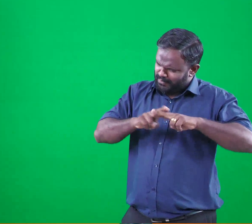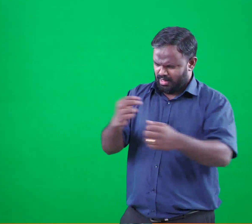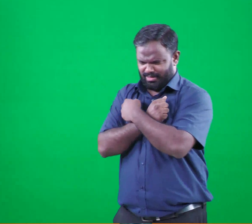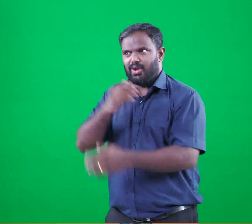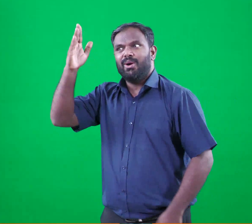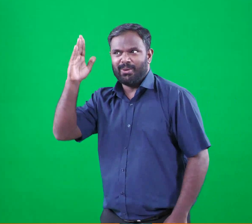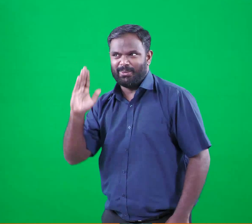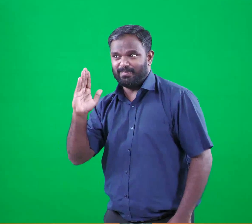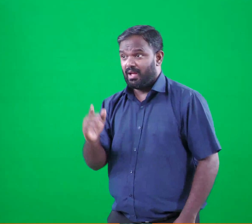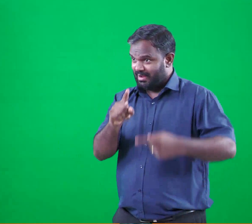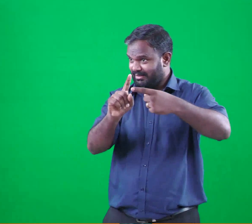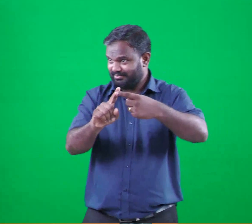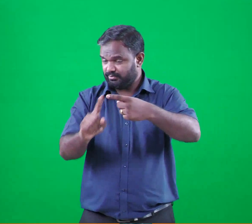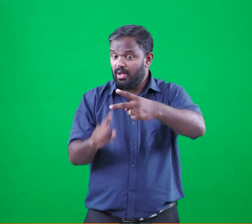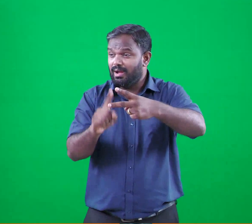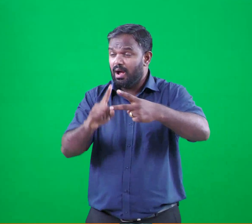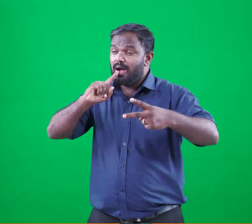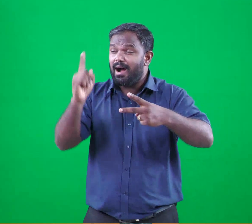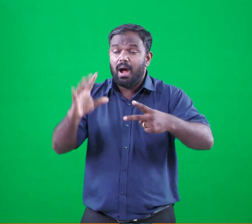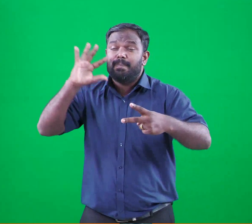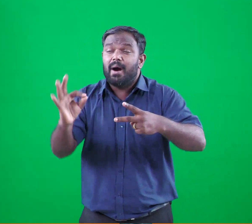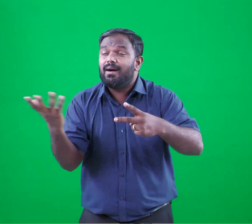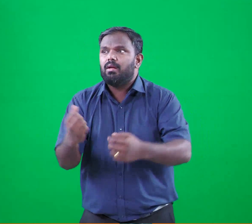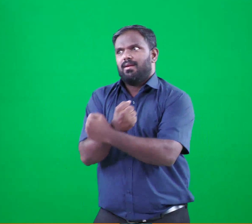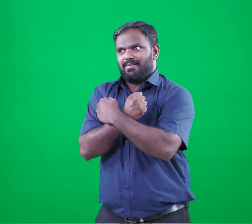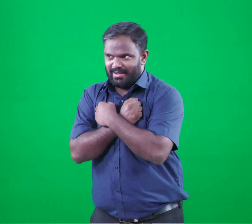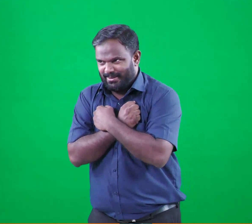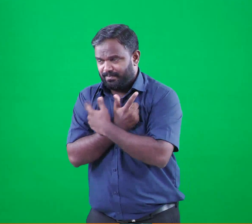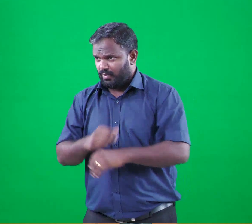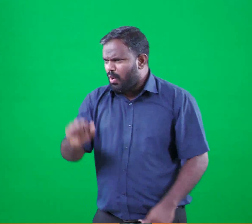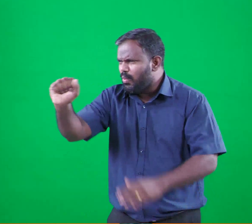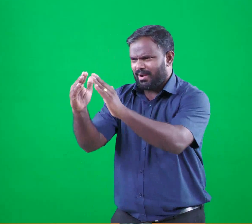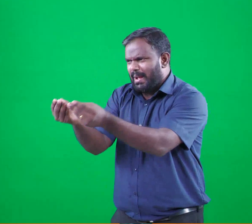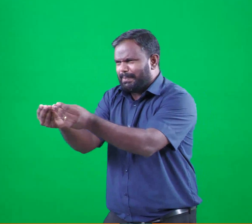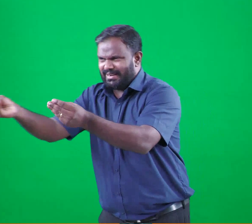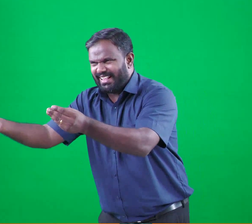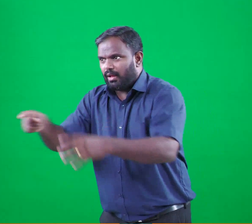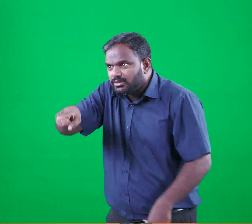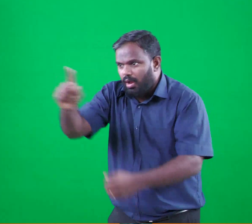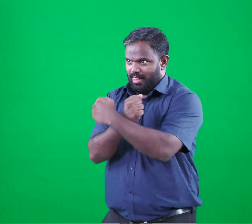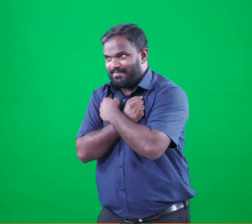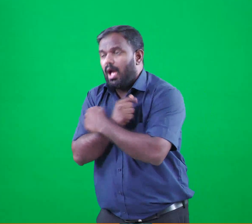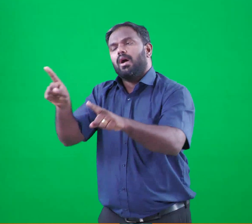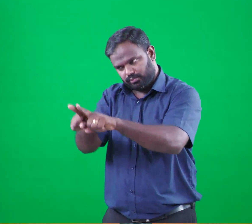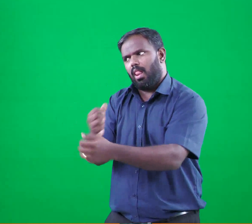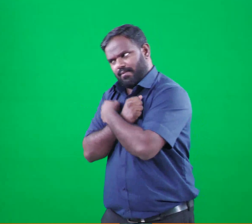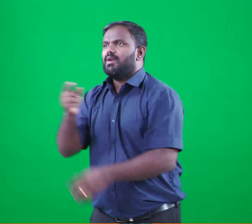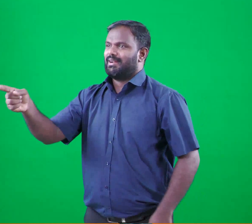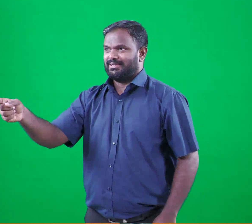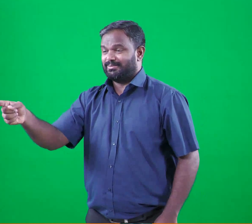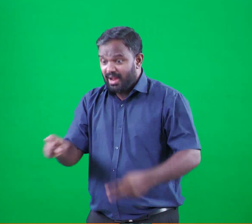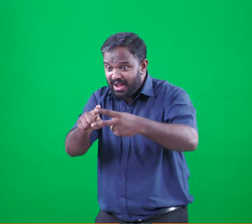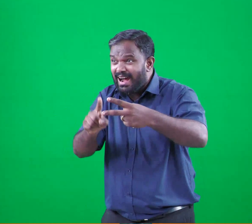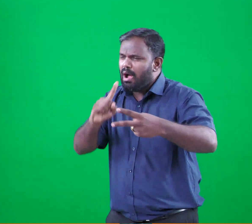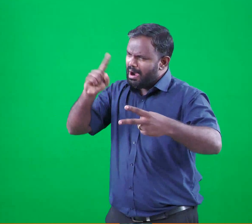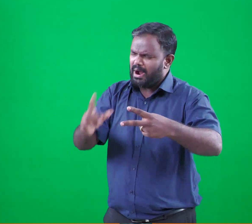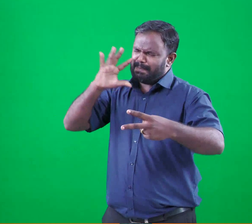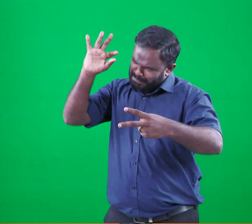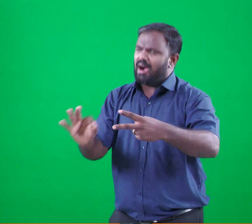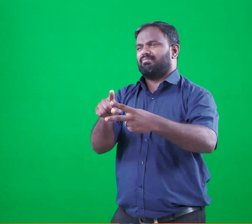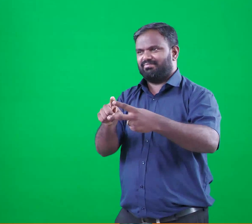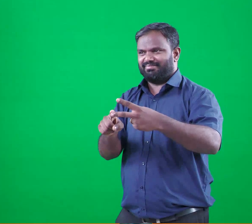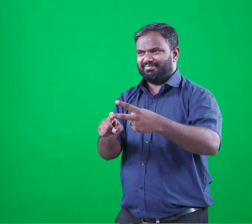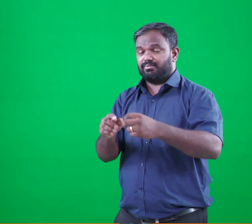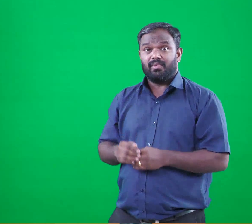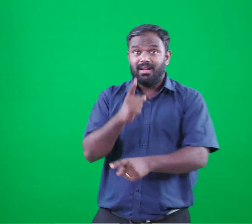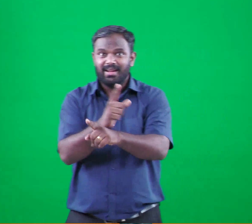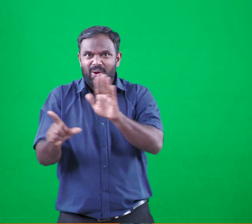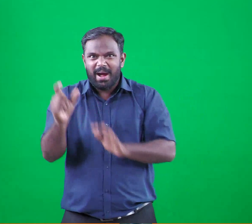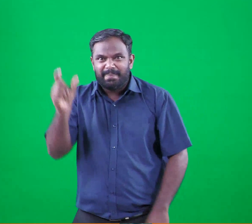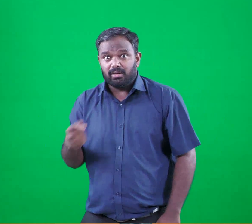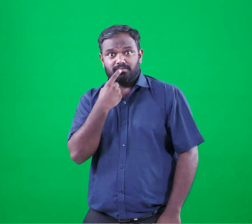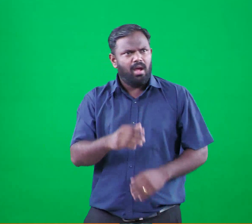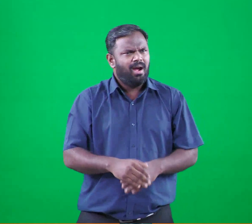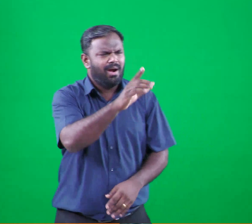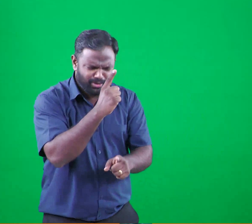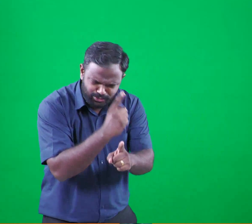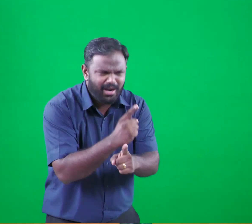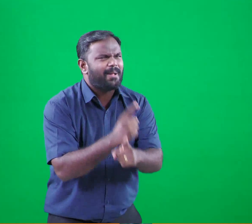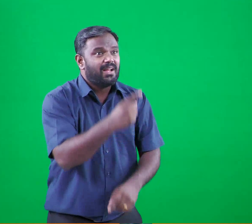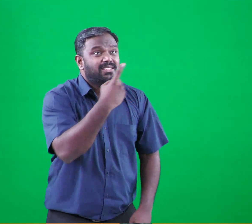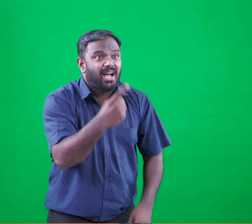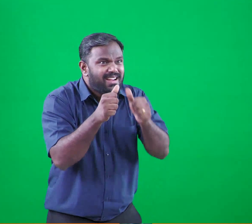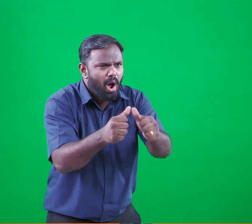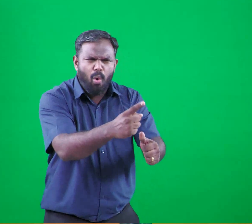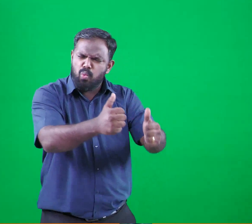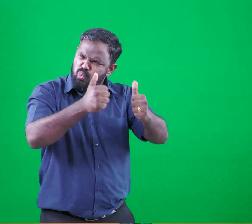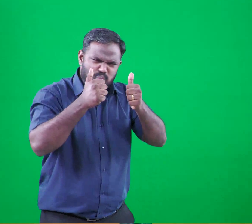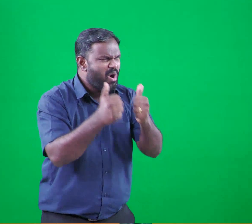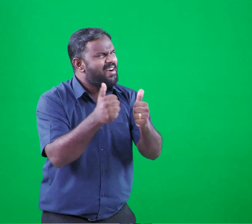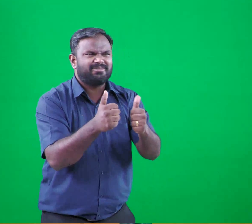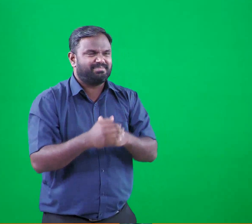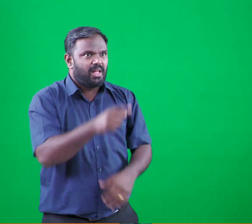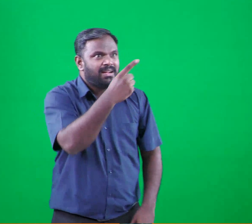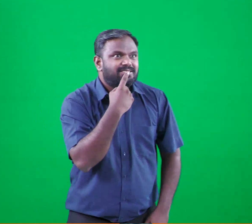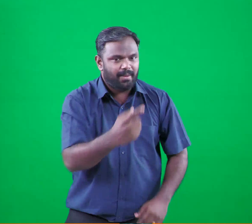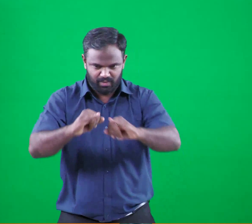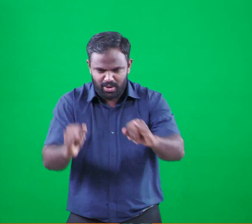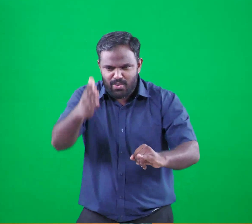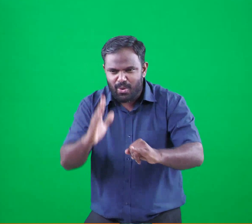The second is this: 'Love your neighbor as yourself.' No other commandment is greater than these." "Right, Teacher," the scribe replied.